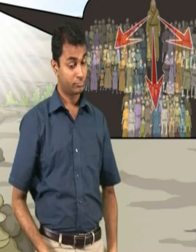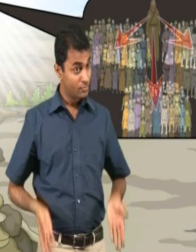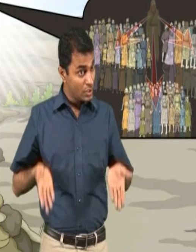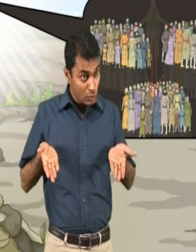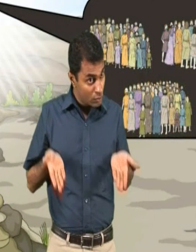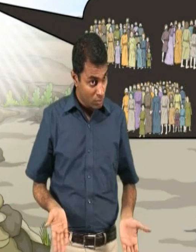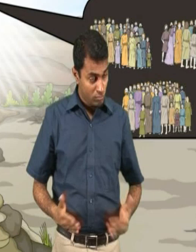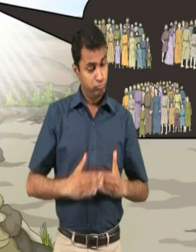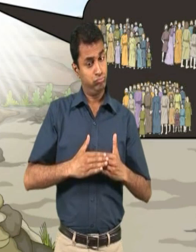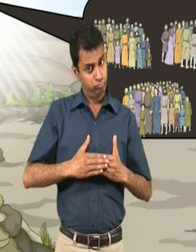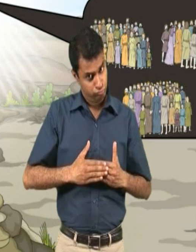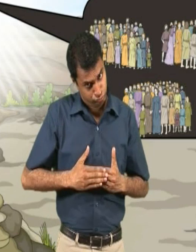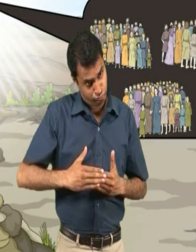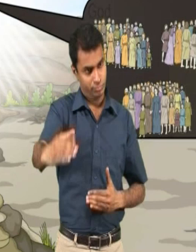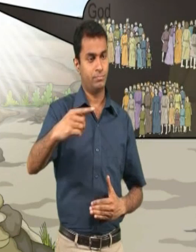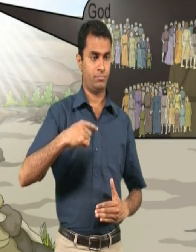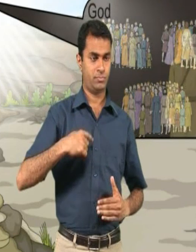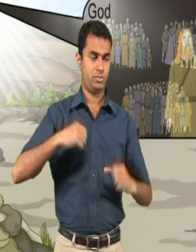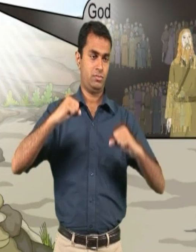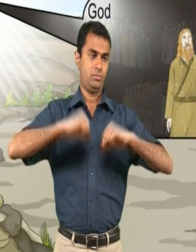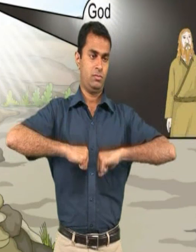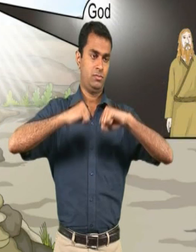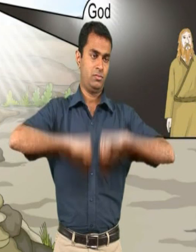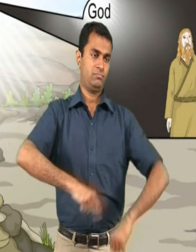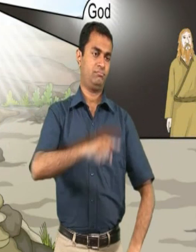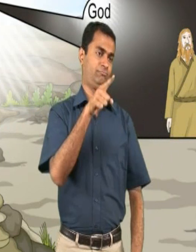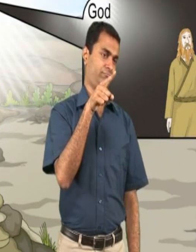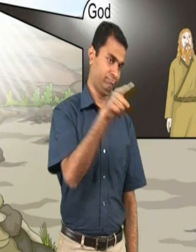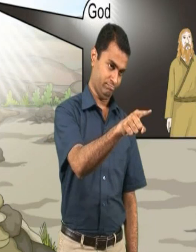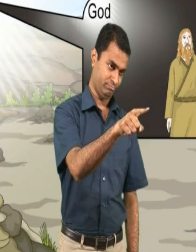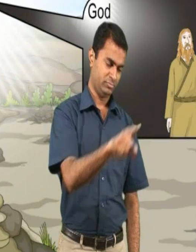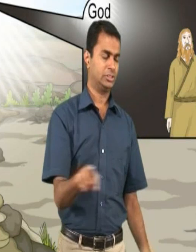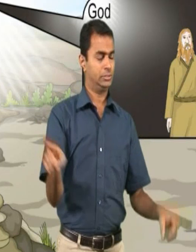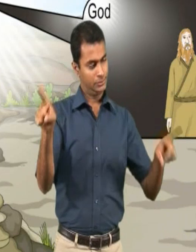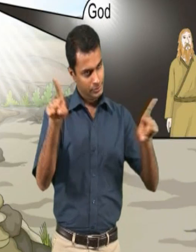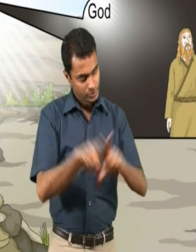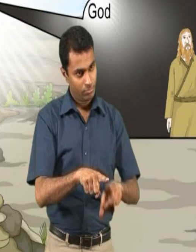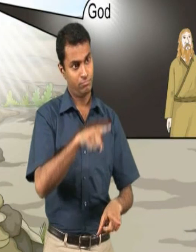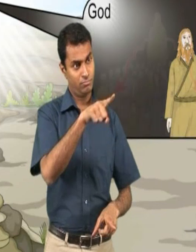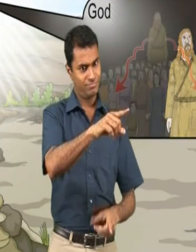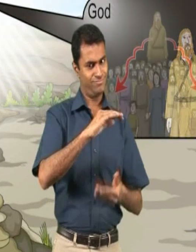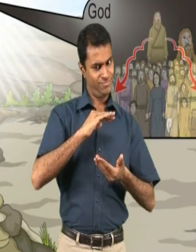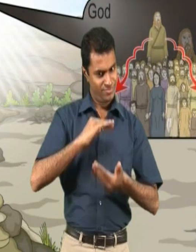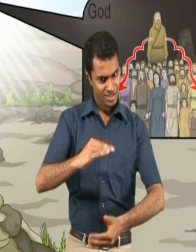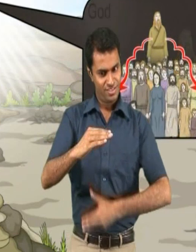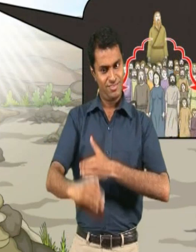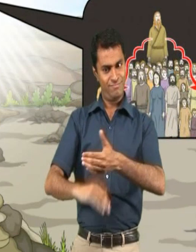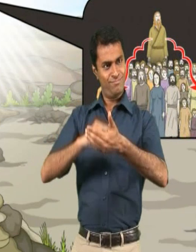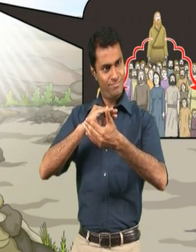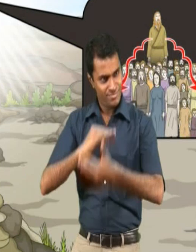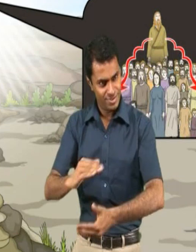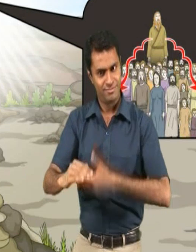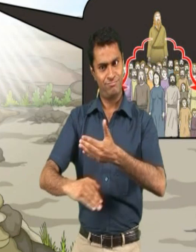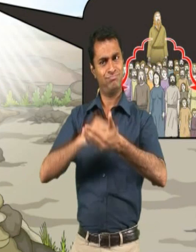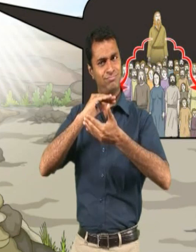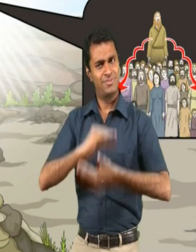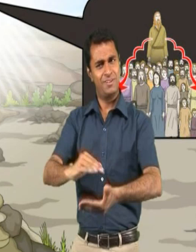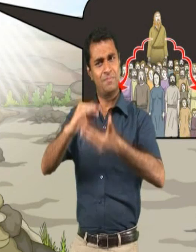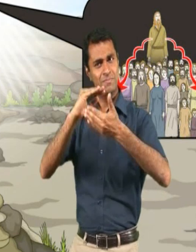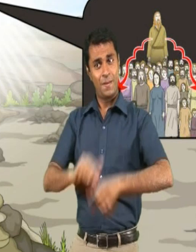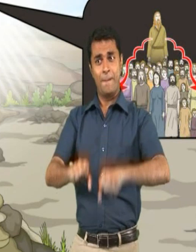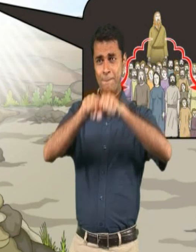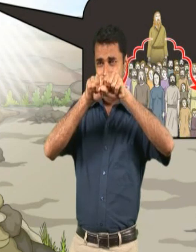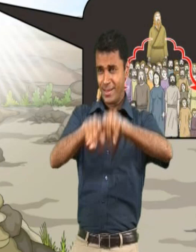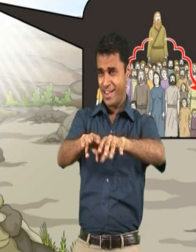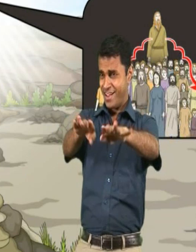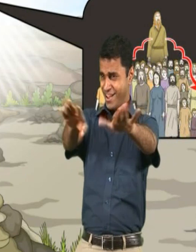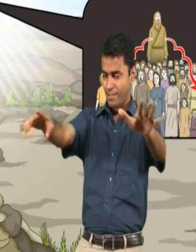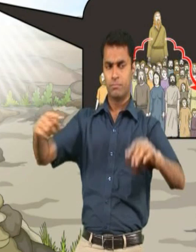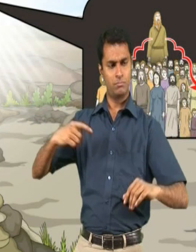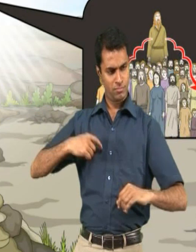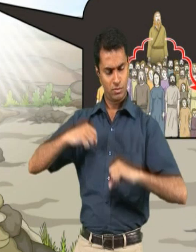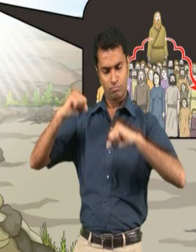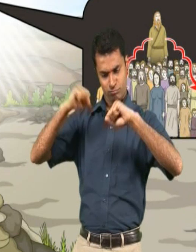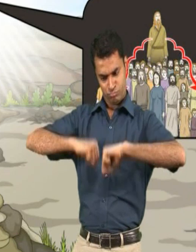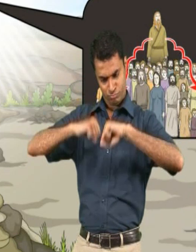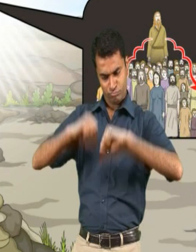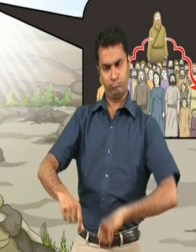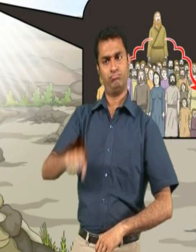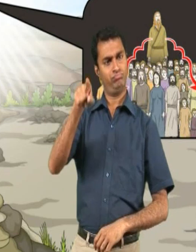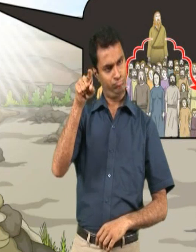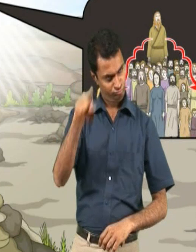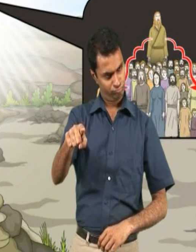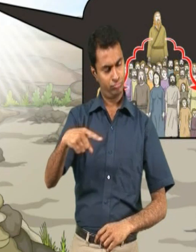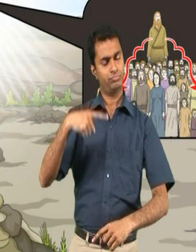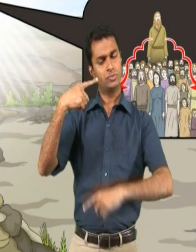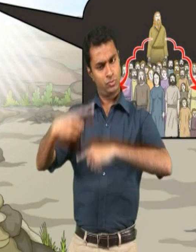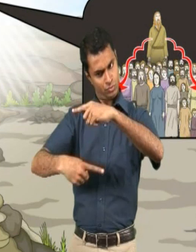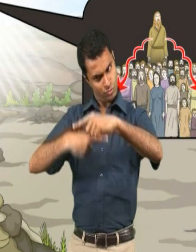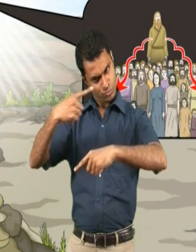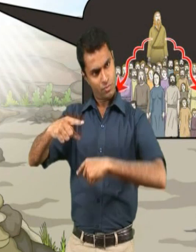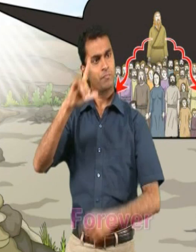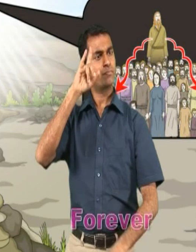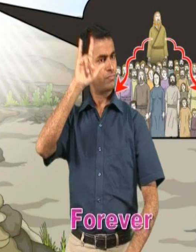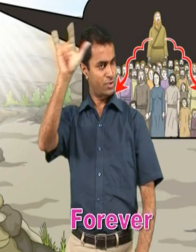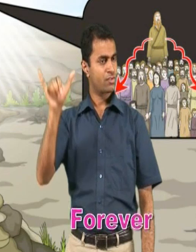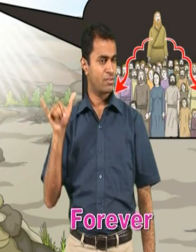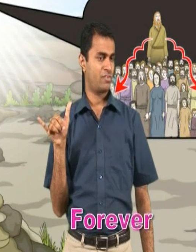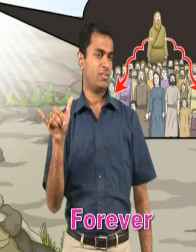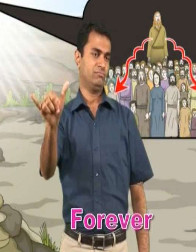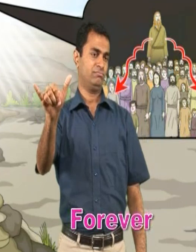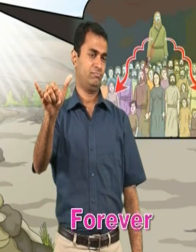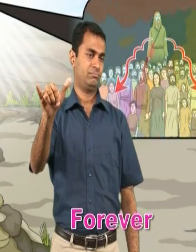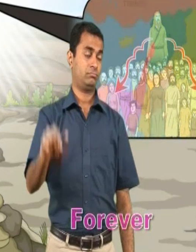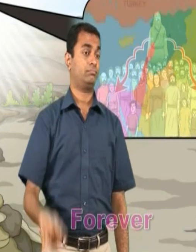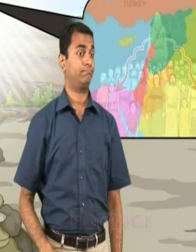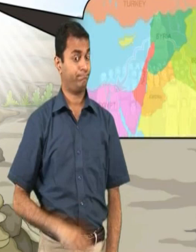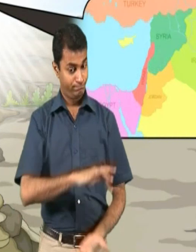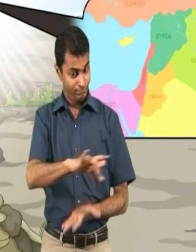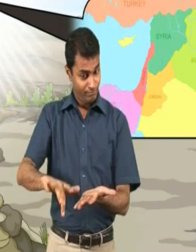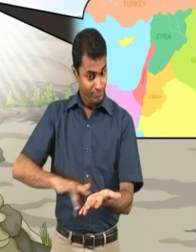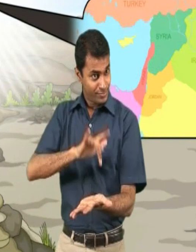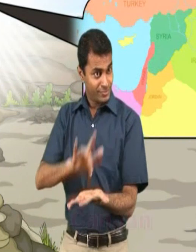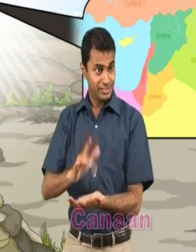I will establish My covenant as an everlasting covenant between Me and you and your descendants after you, to be your God and the God of your descendants after you.